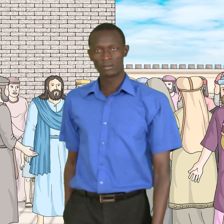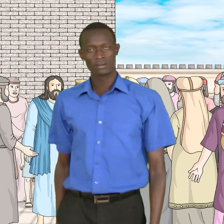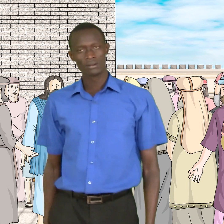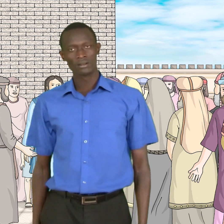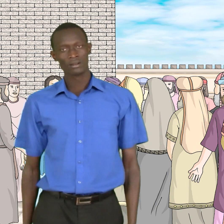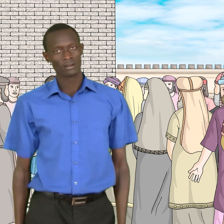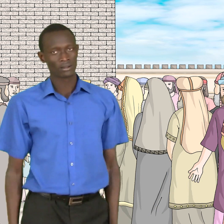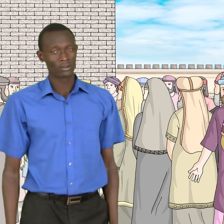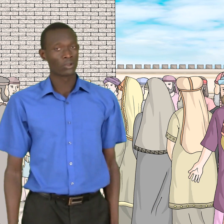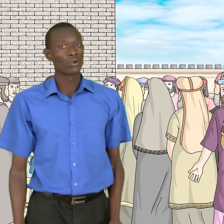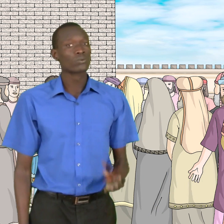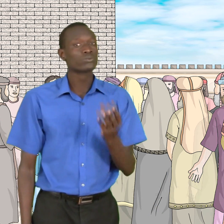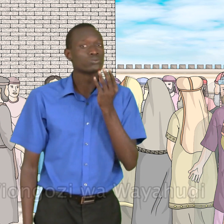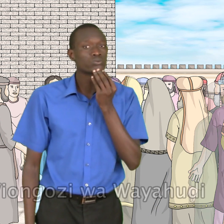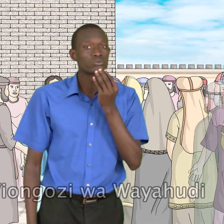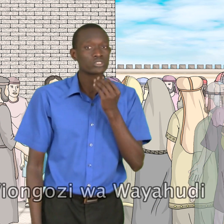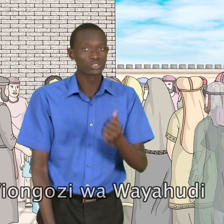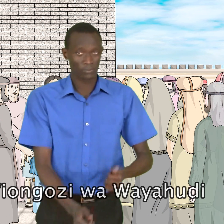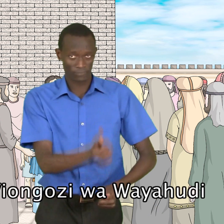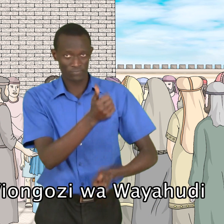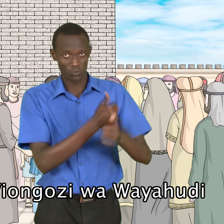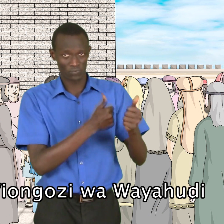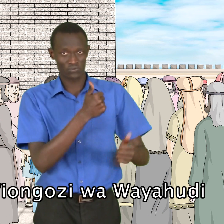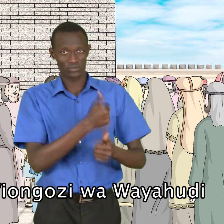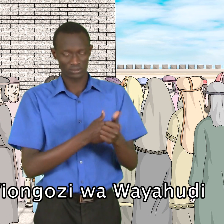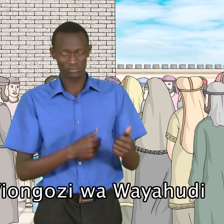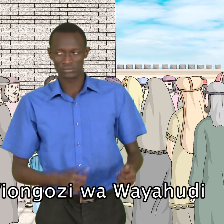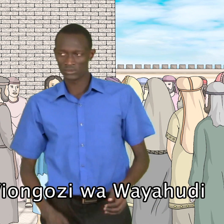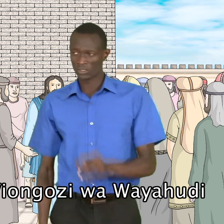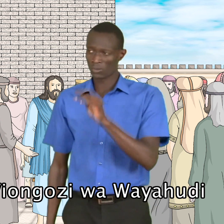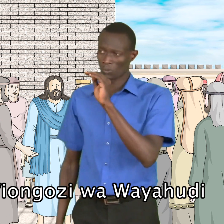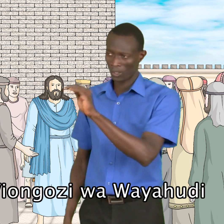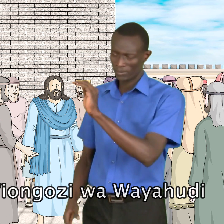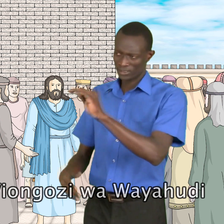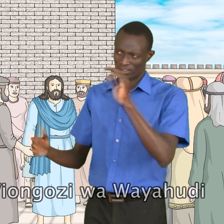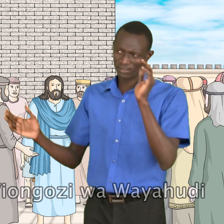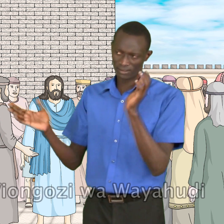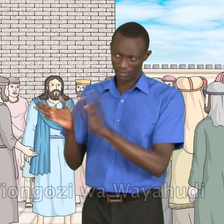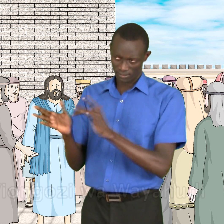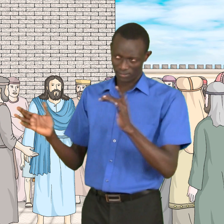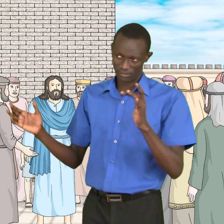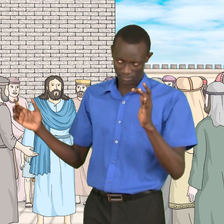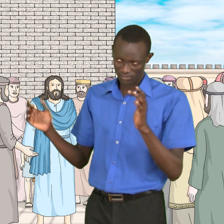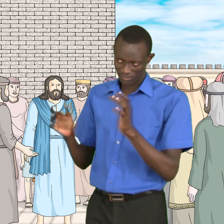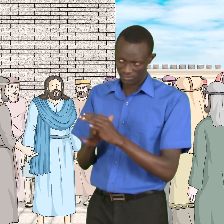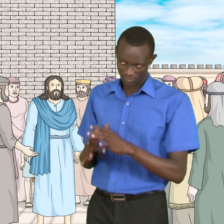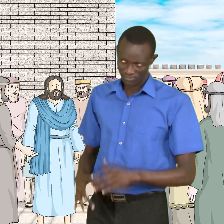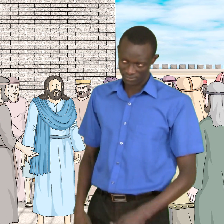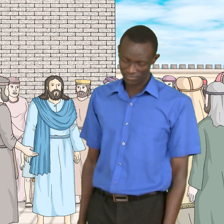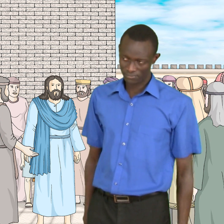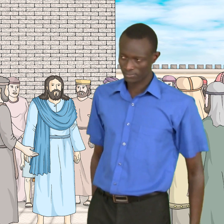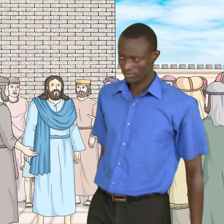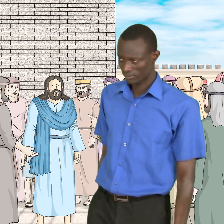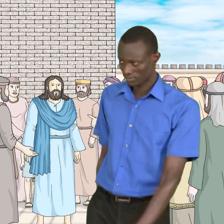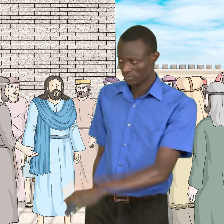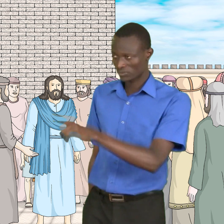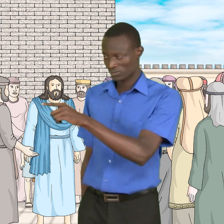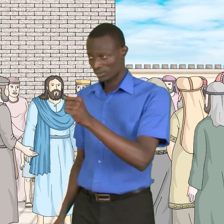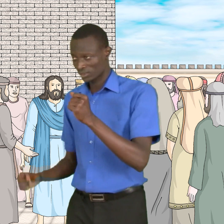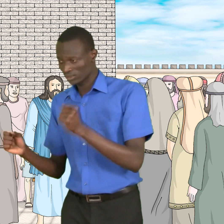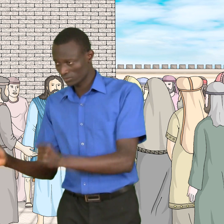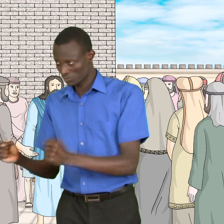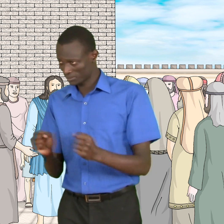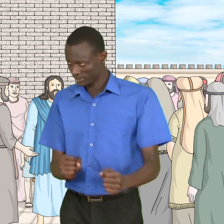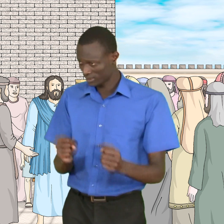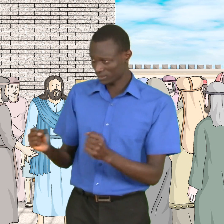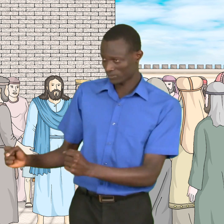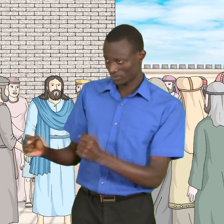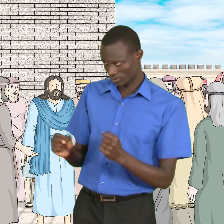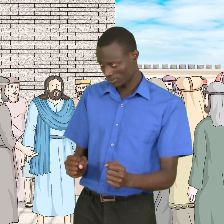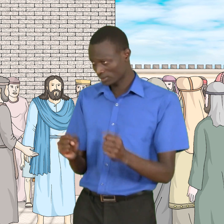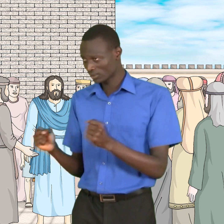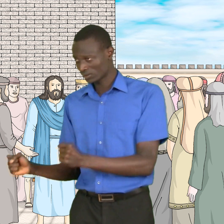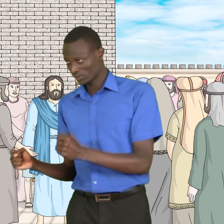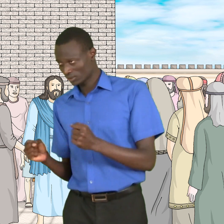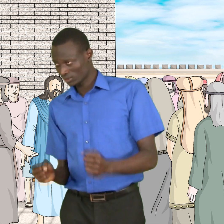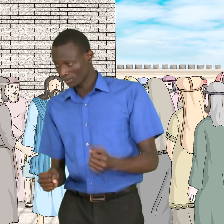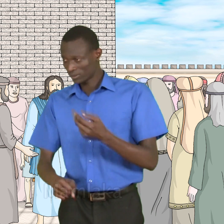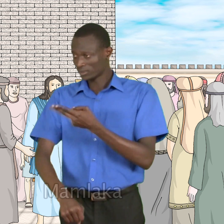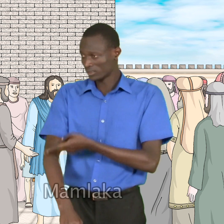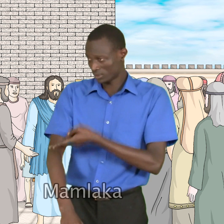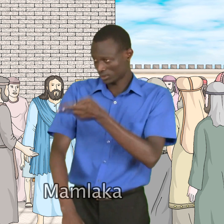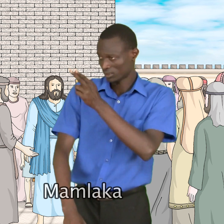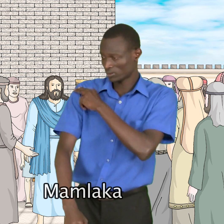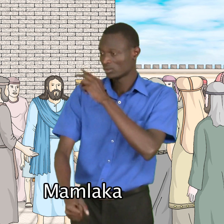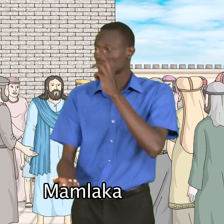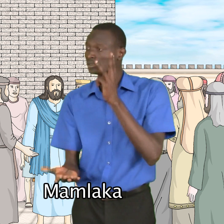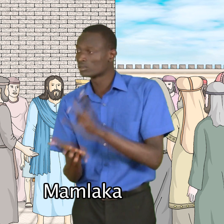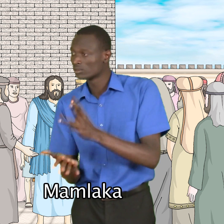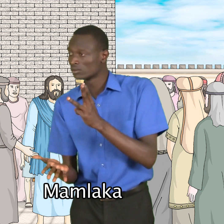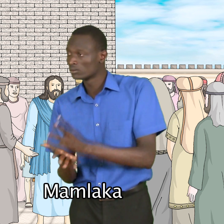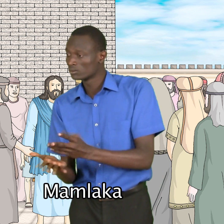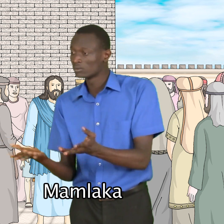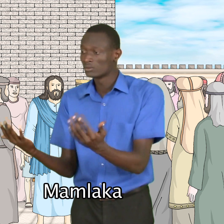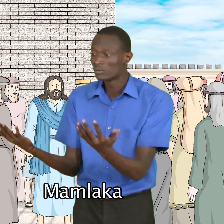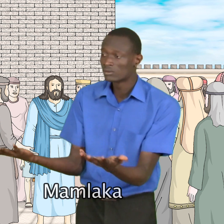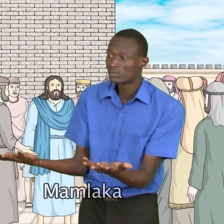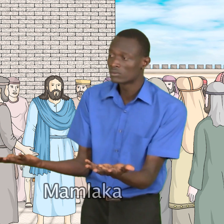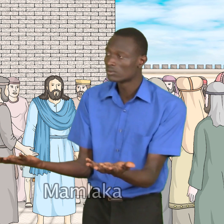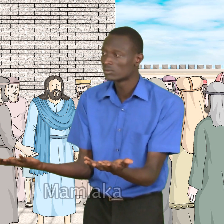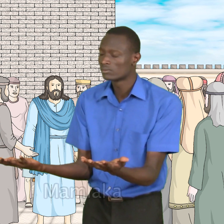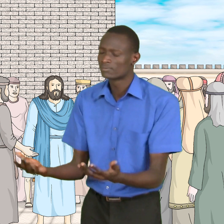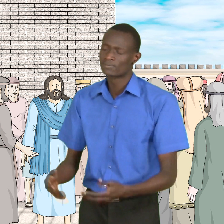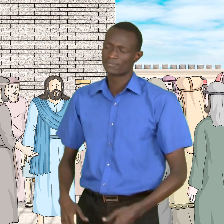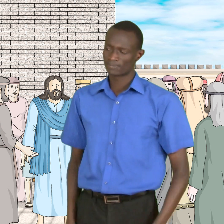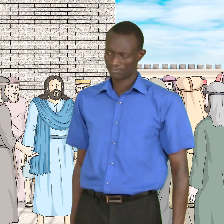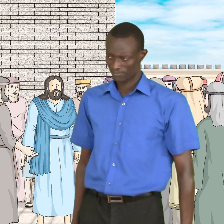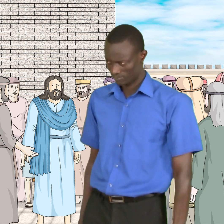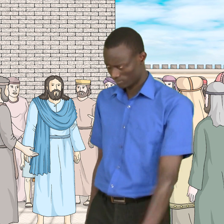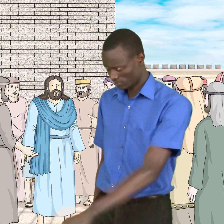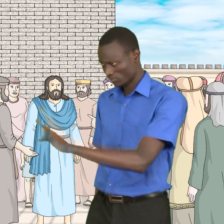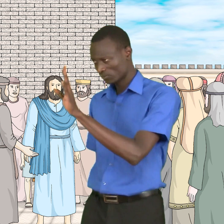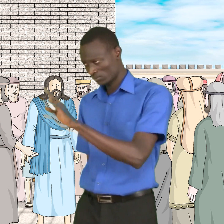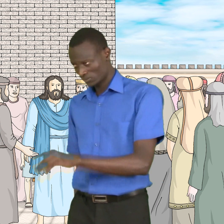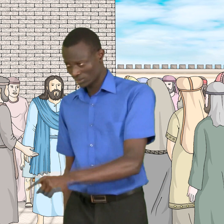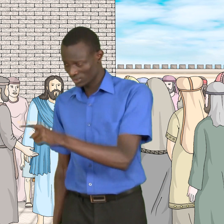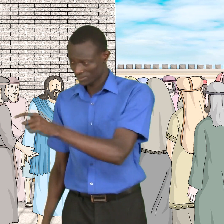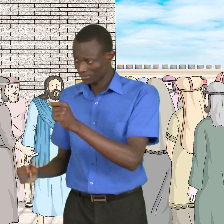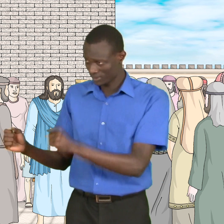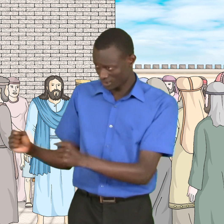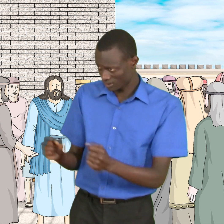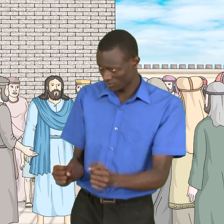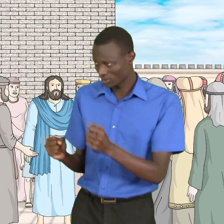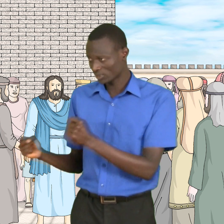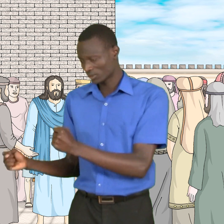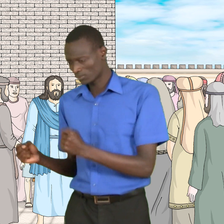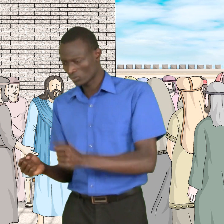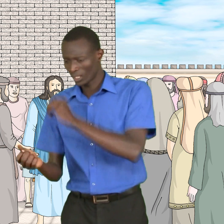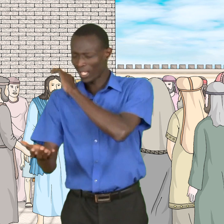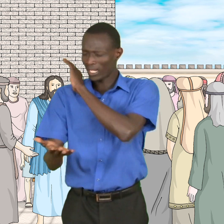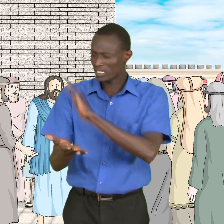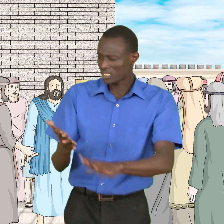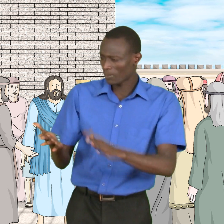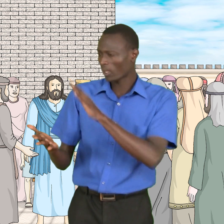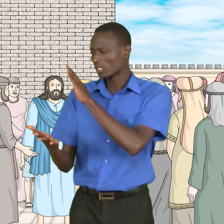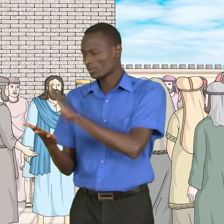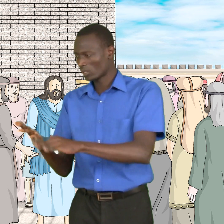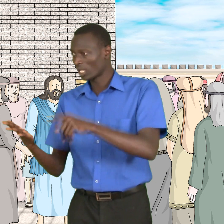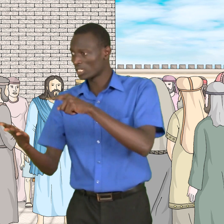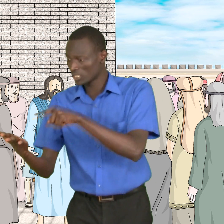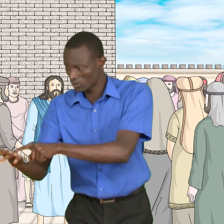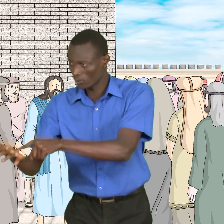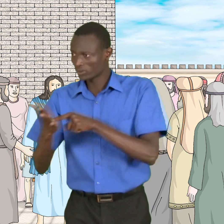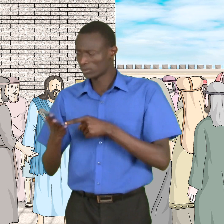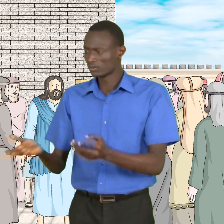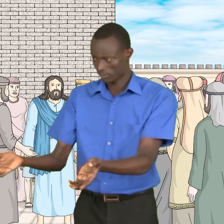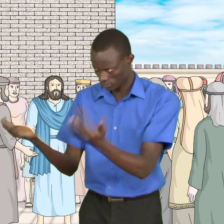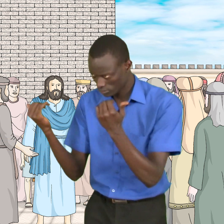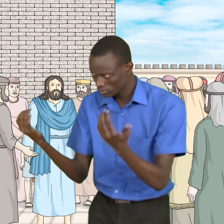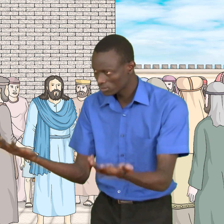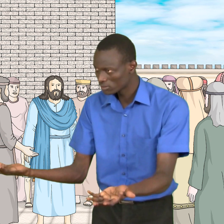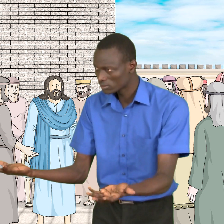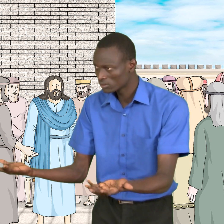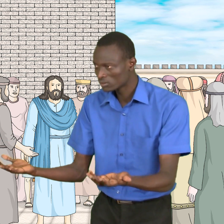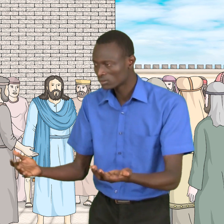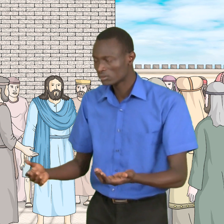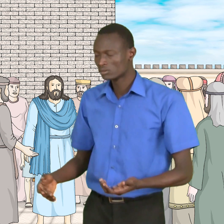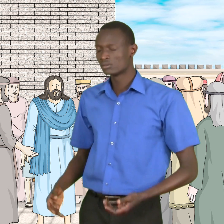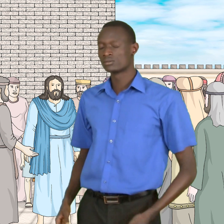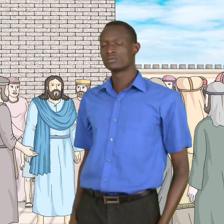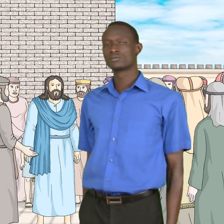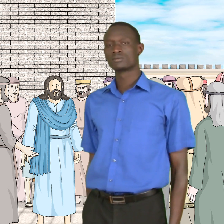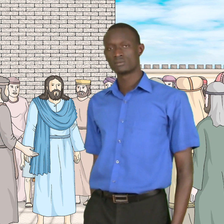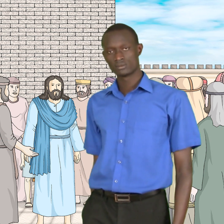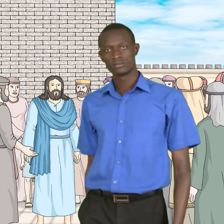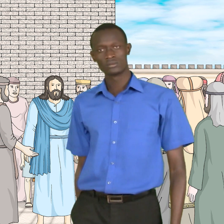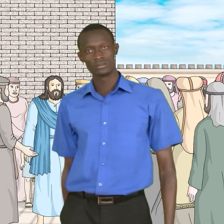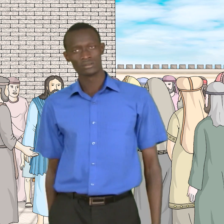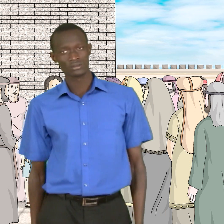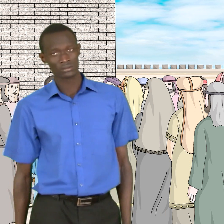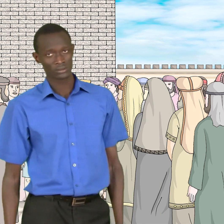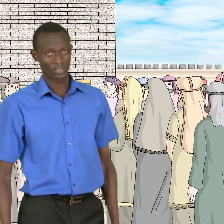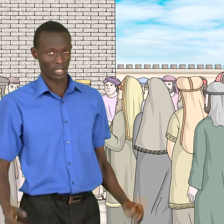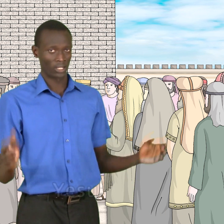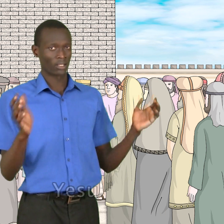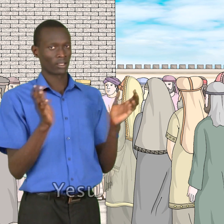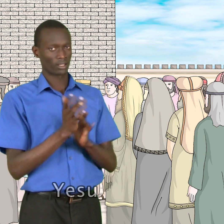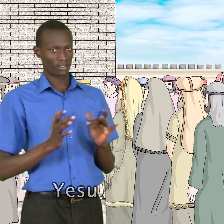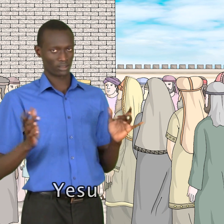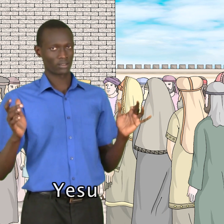On account of this, the Jews demanded, “What sign can You show us to prove Your authority to do these things?”